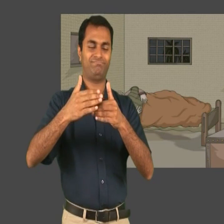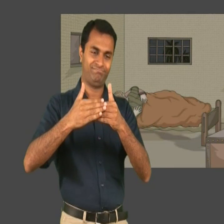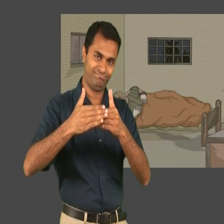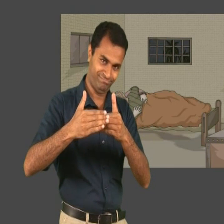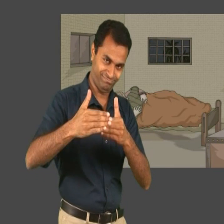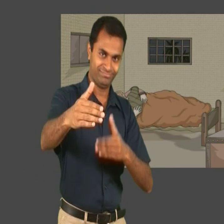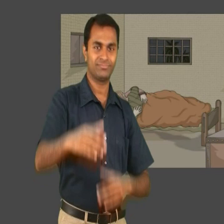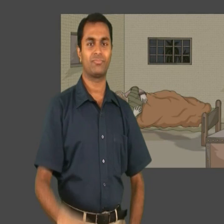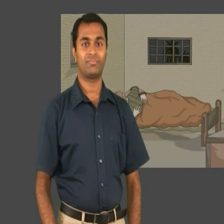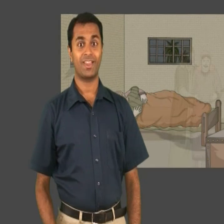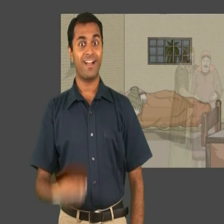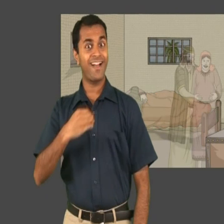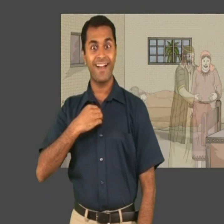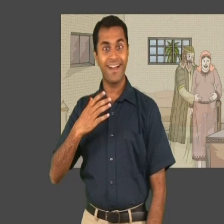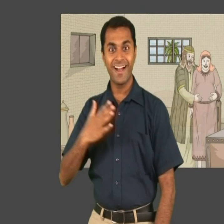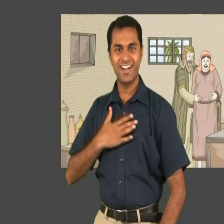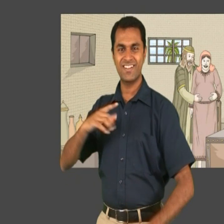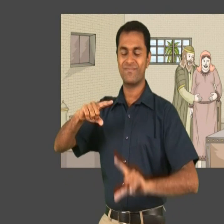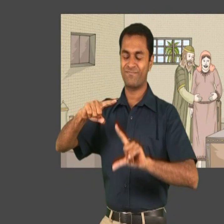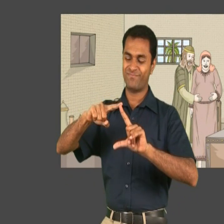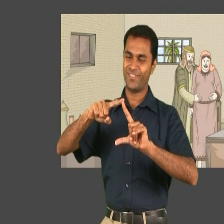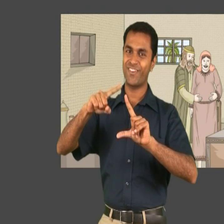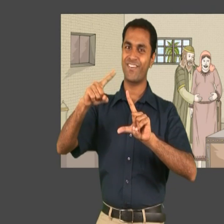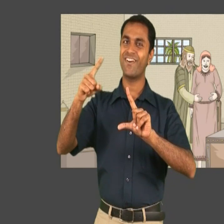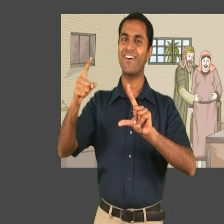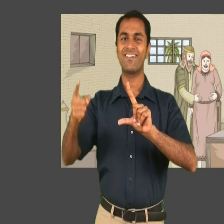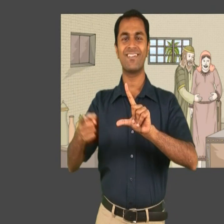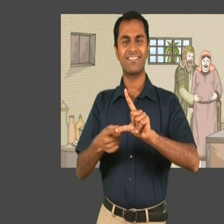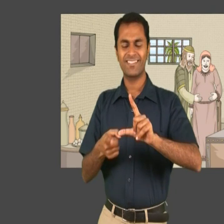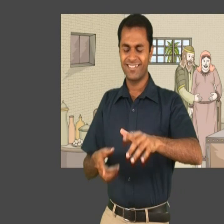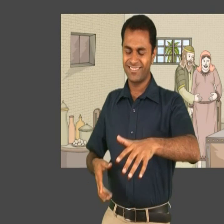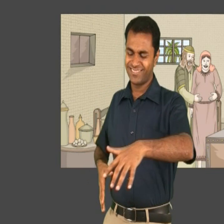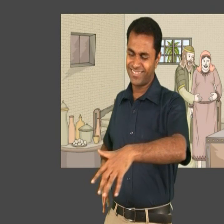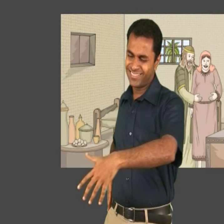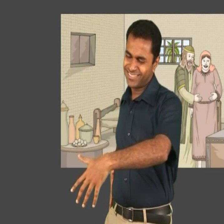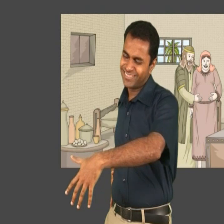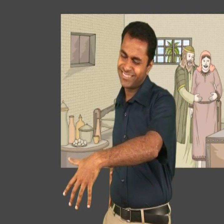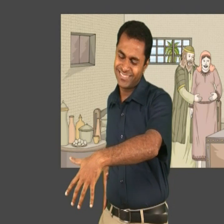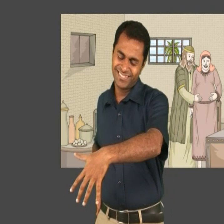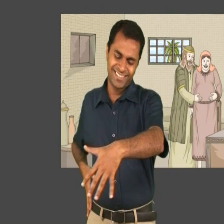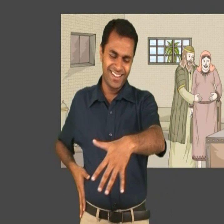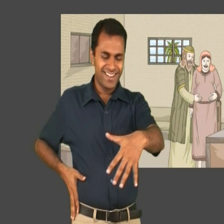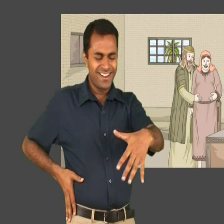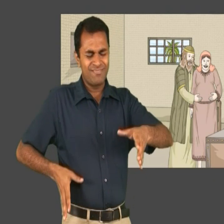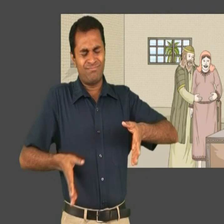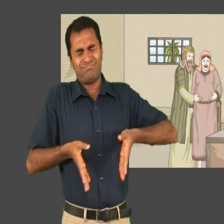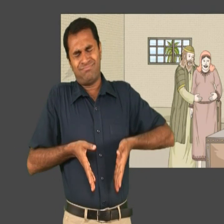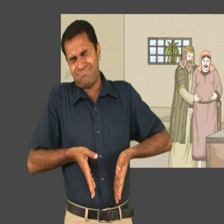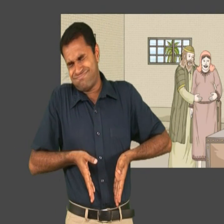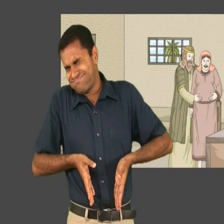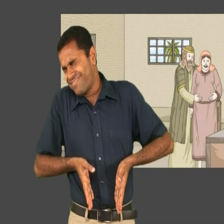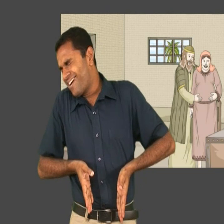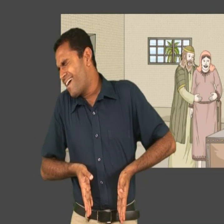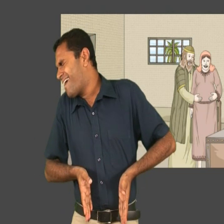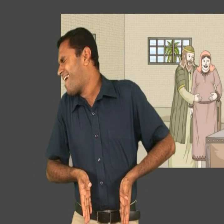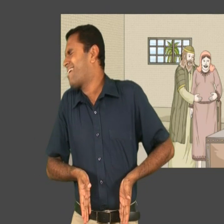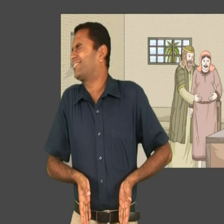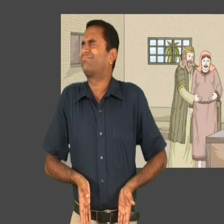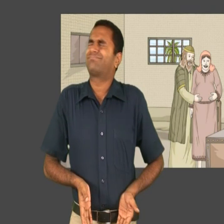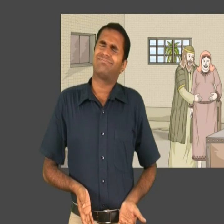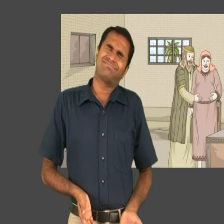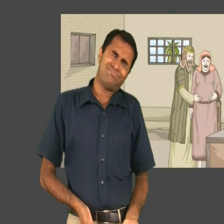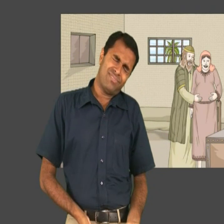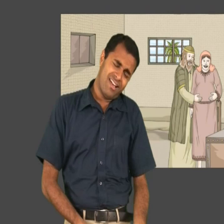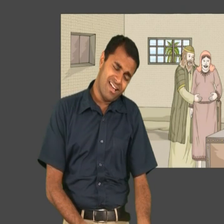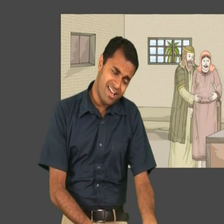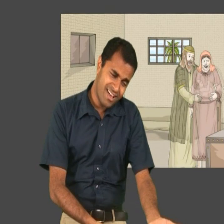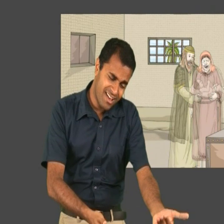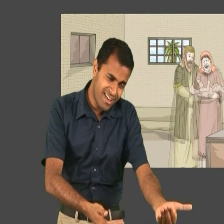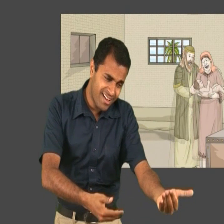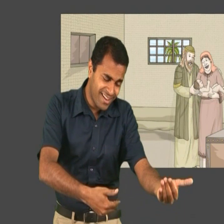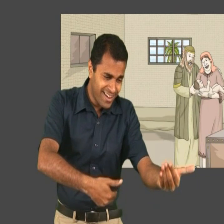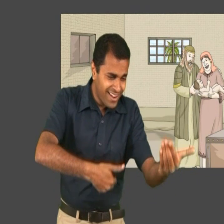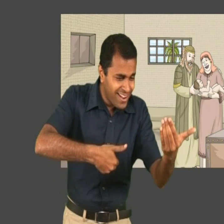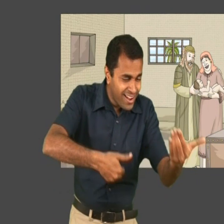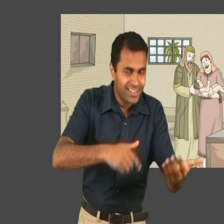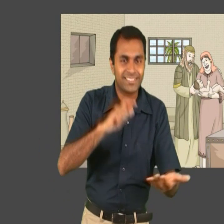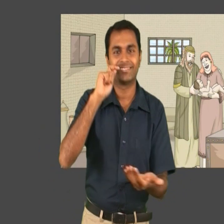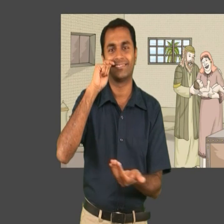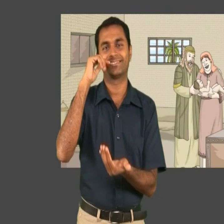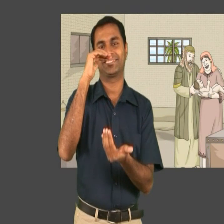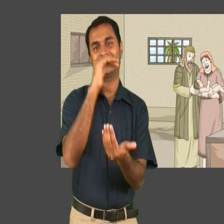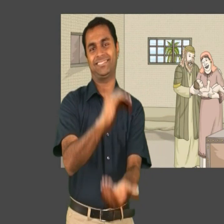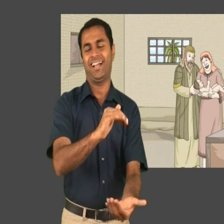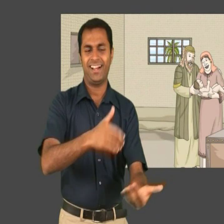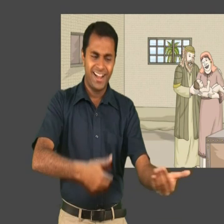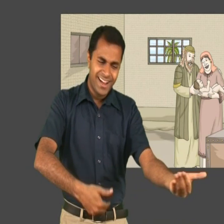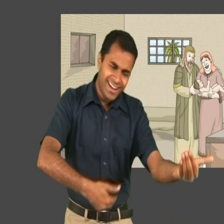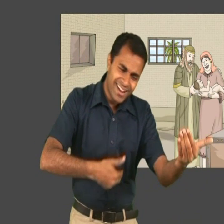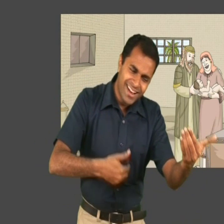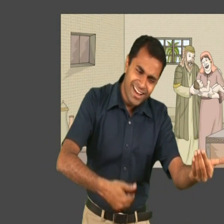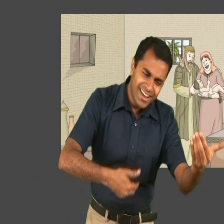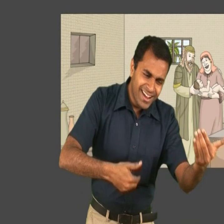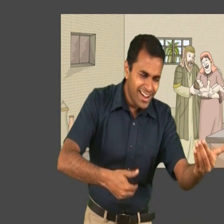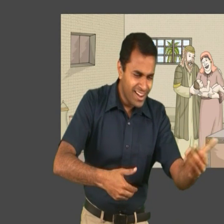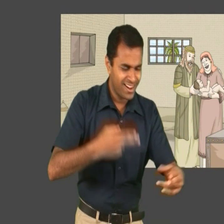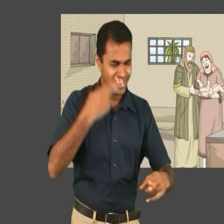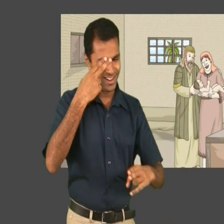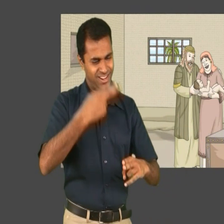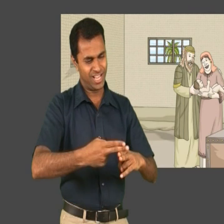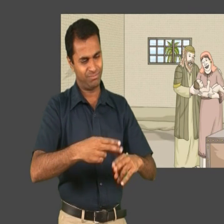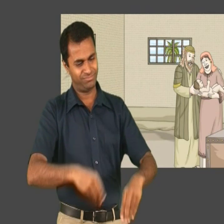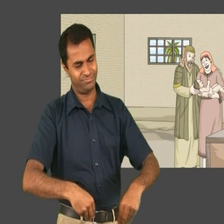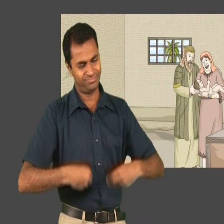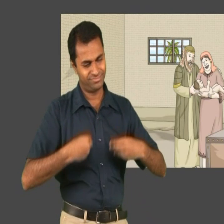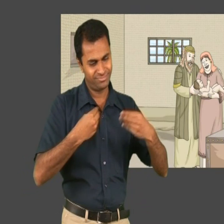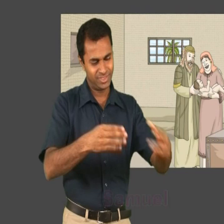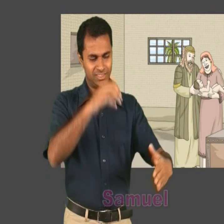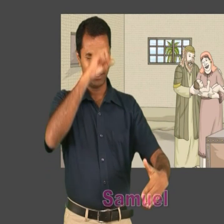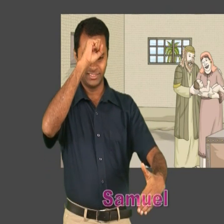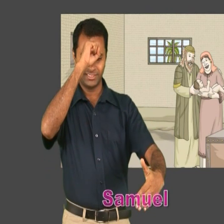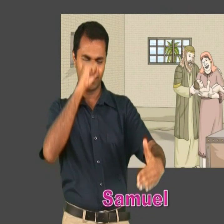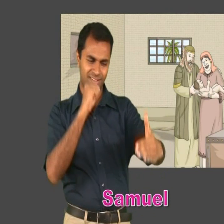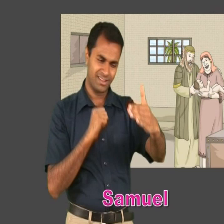So in the course of time, Hannah conceived and gave birth to a son.